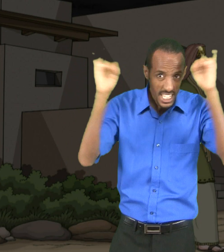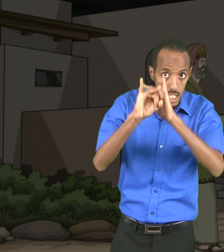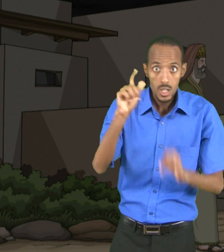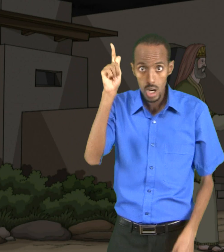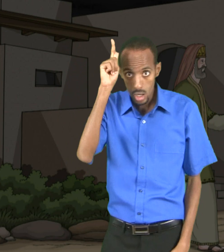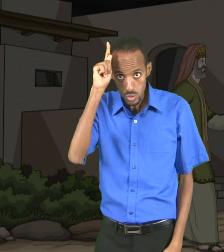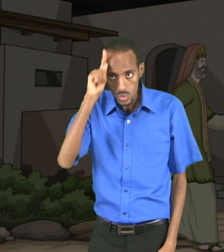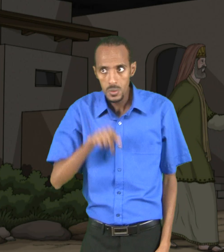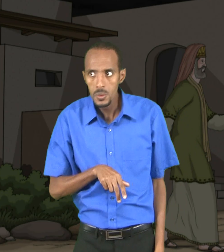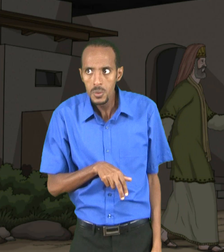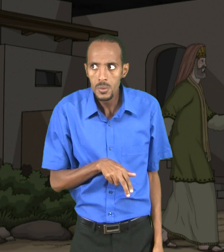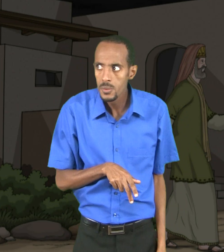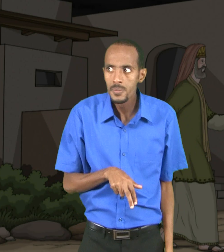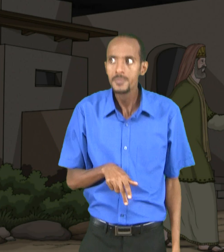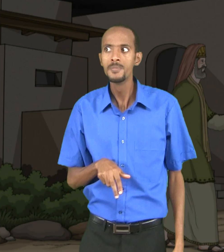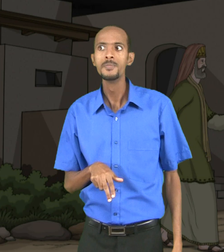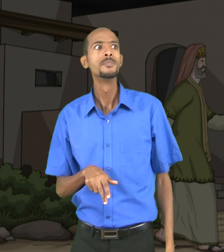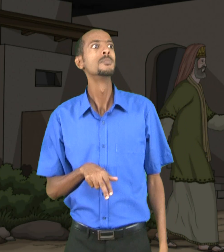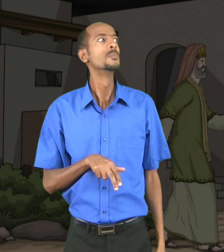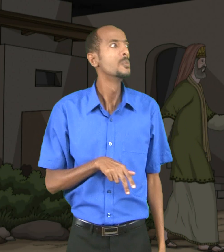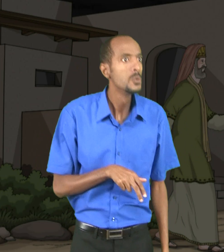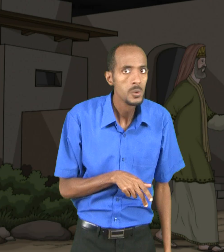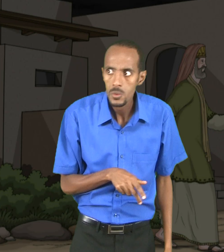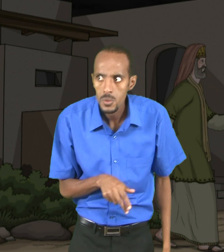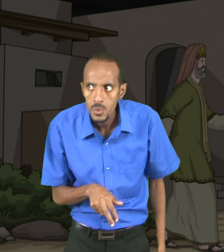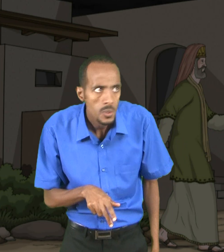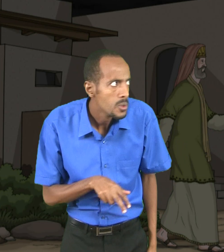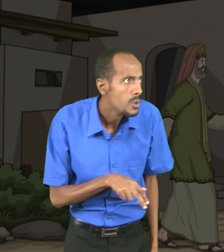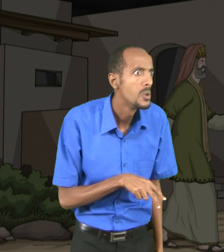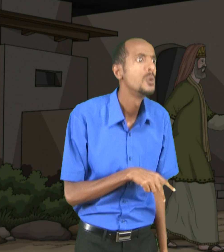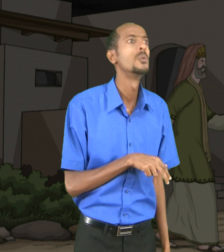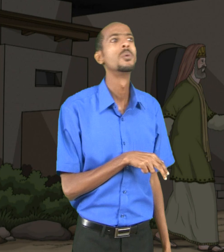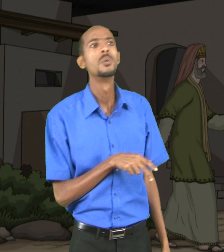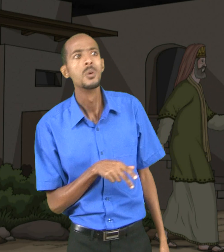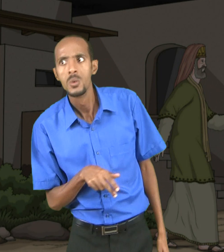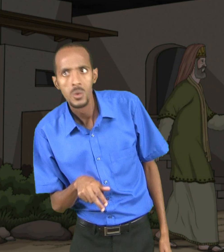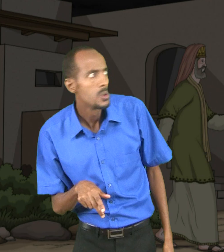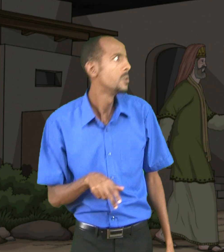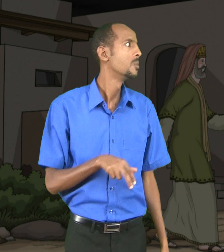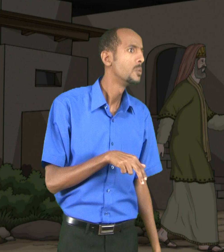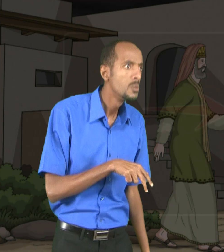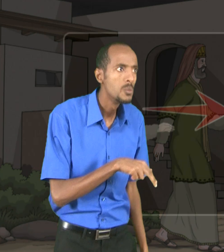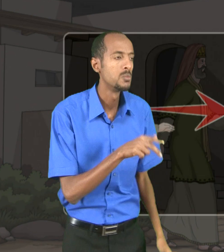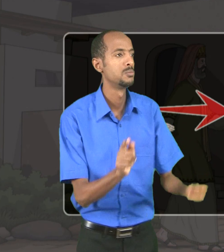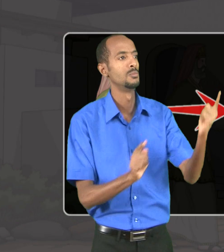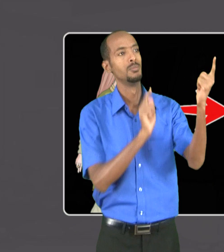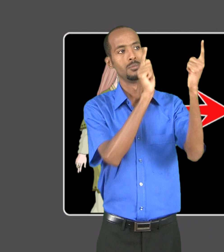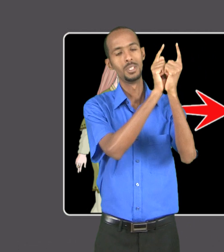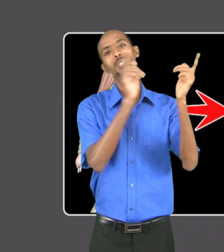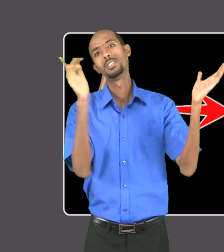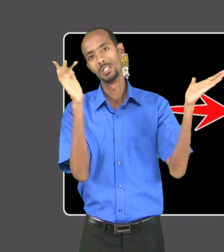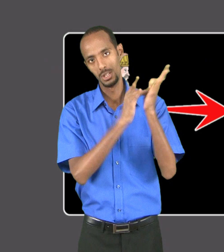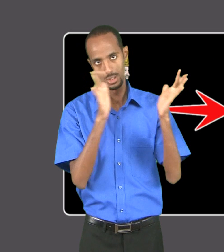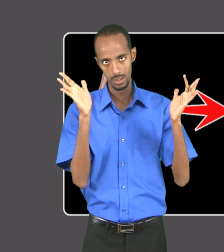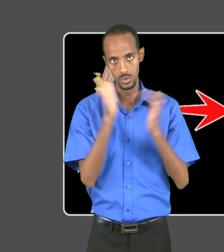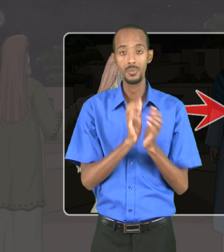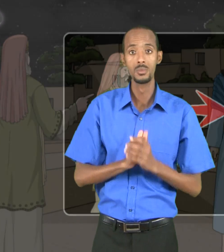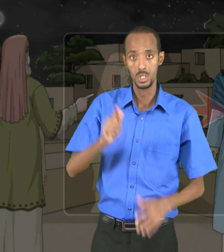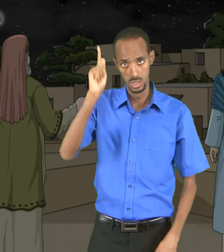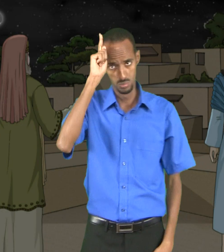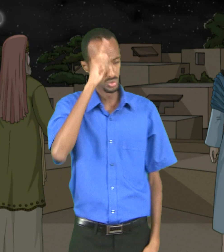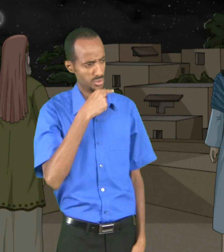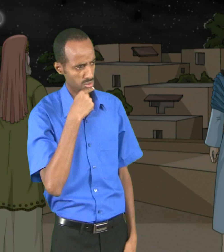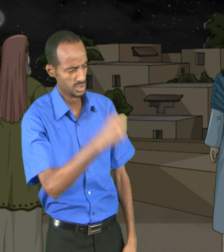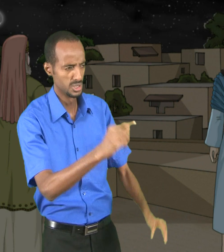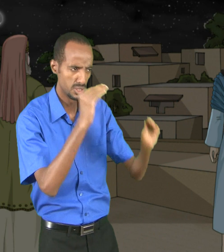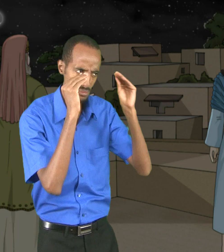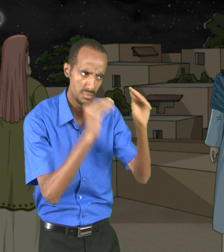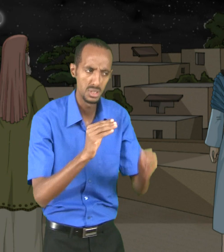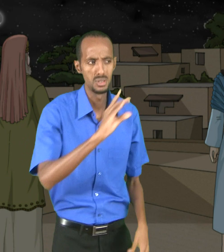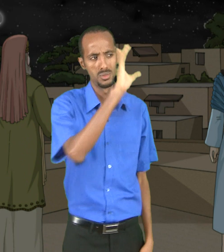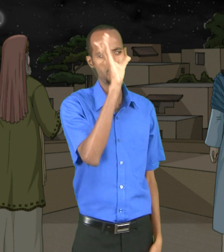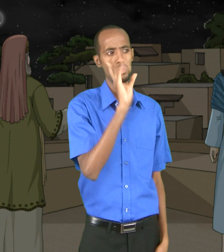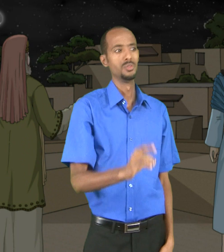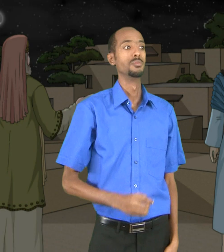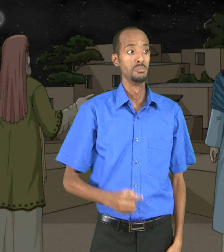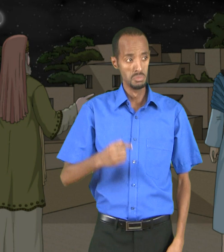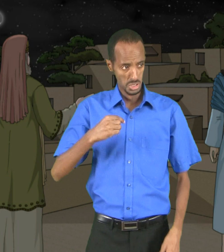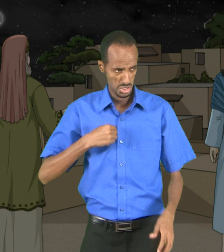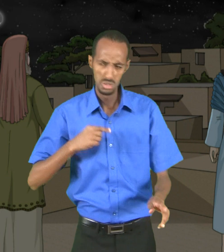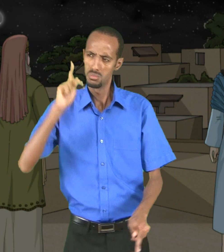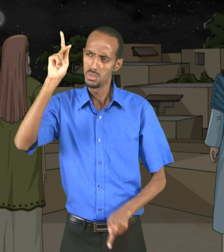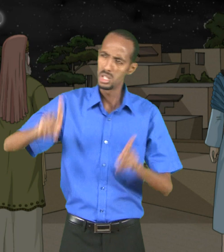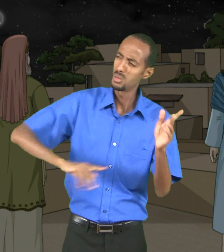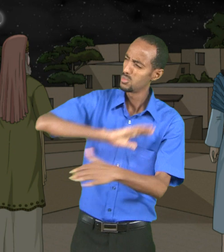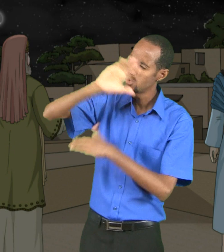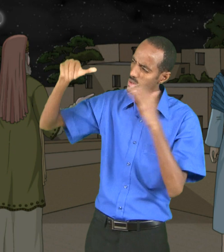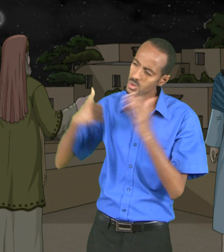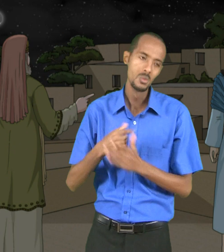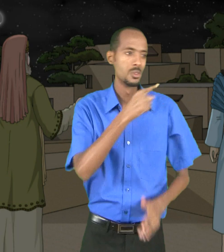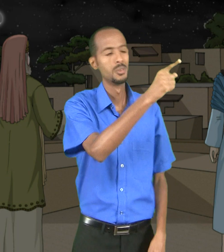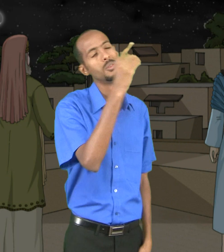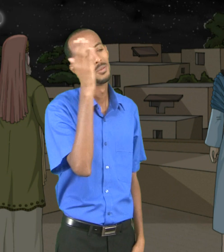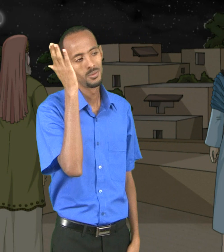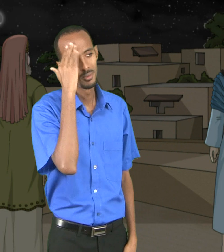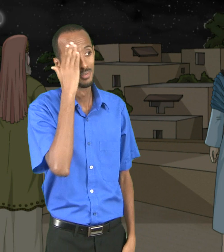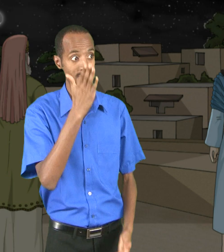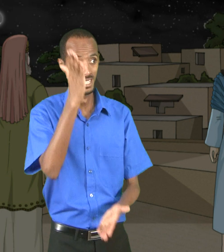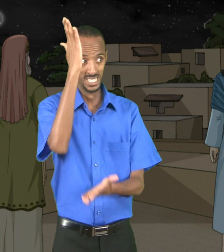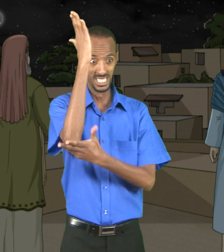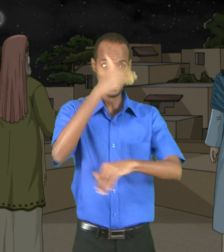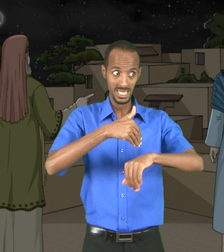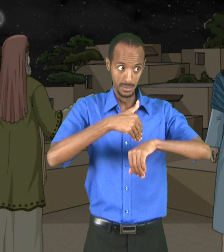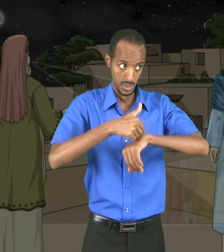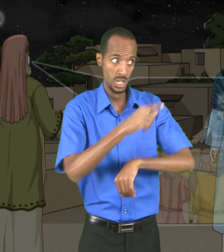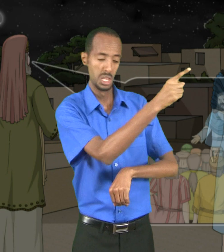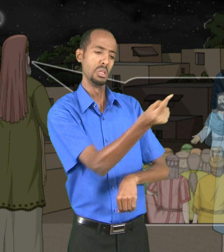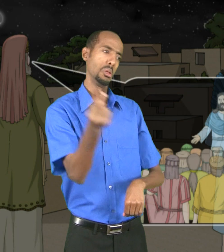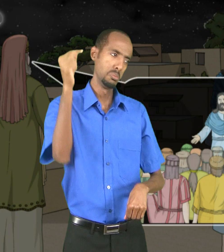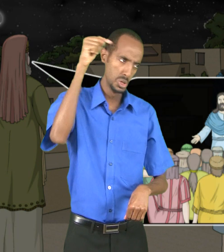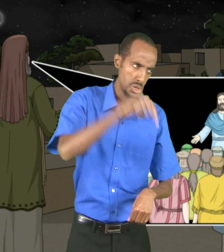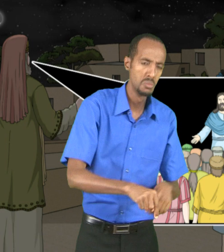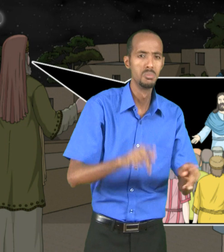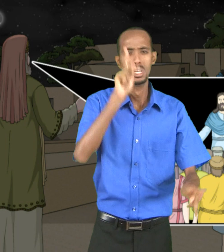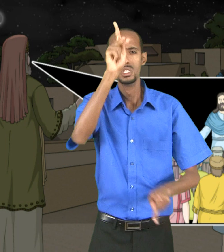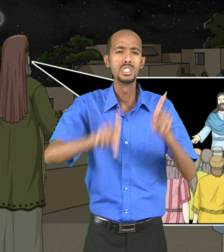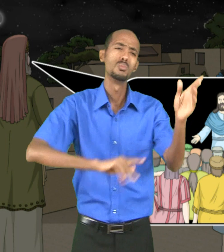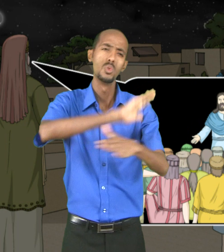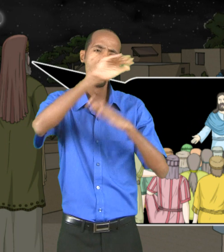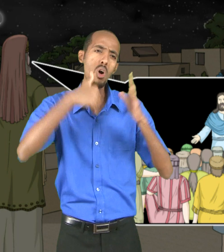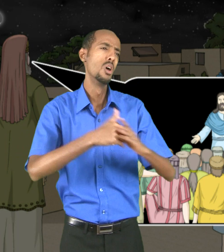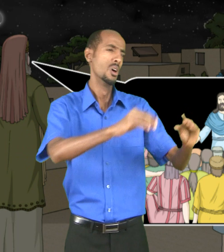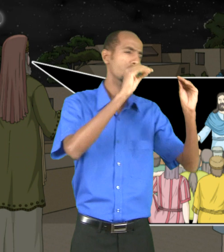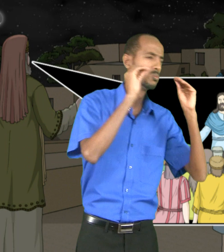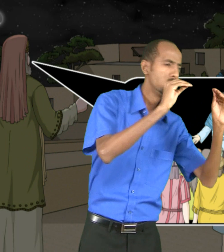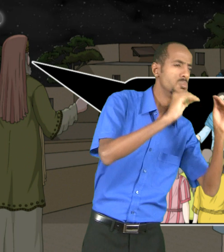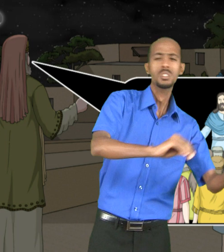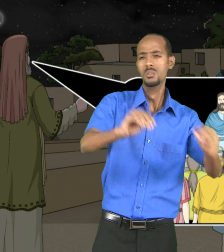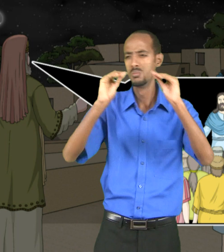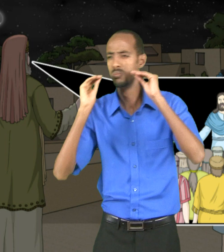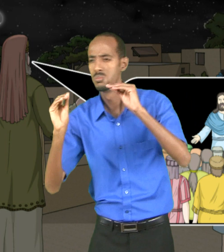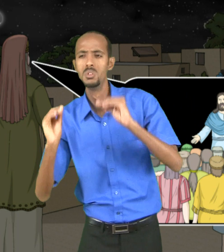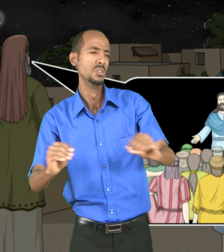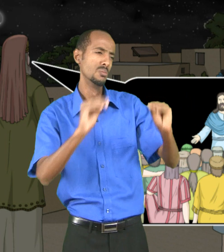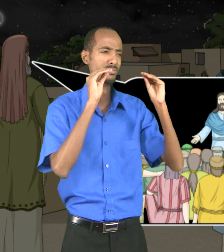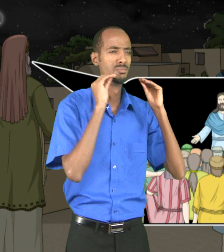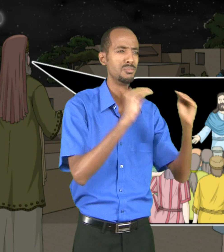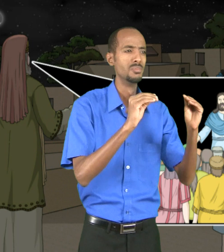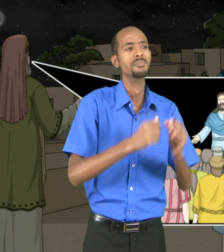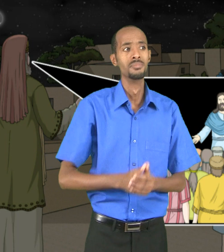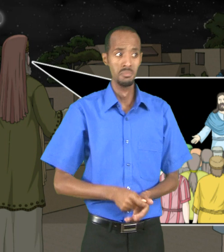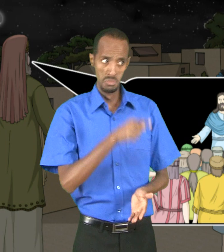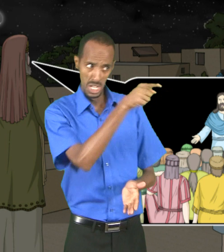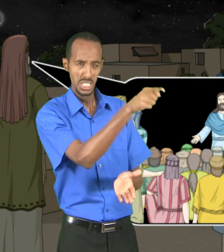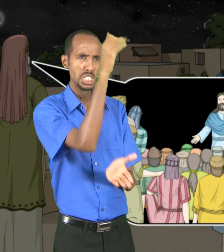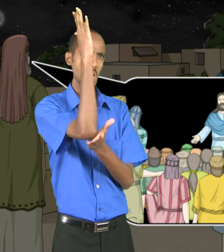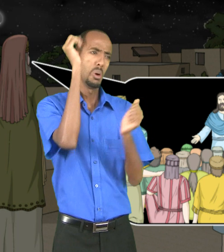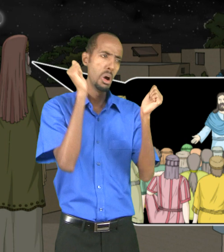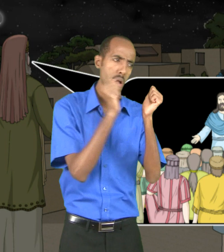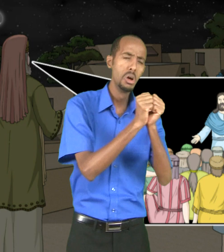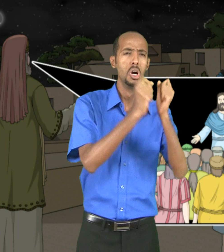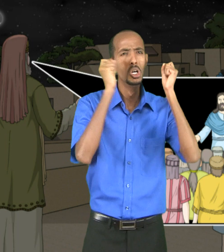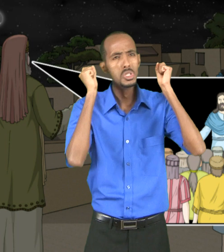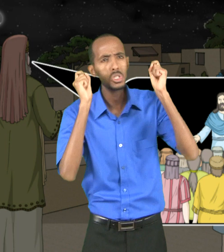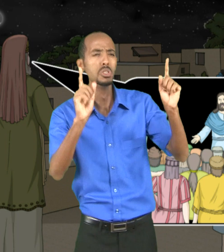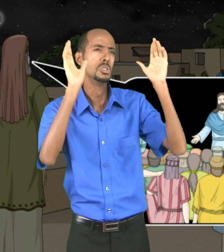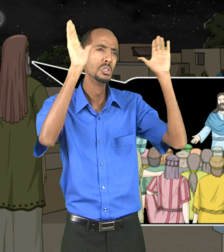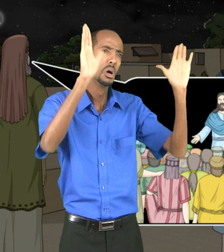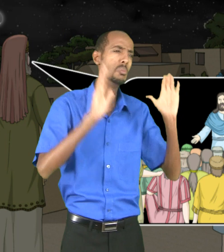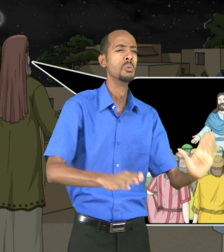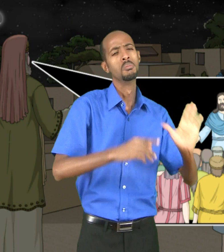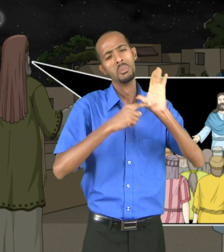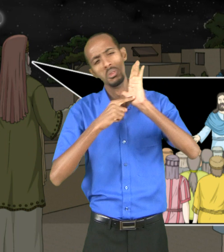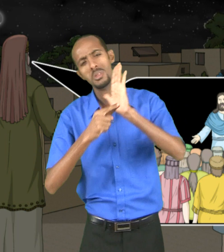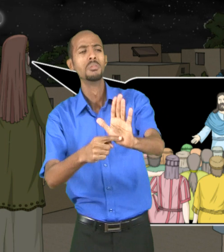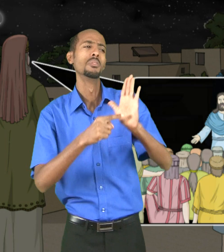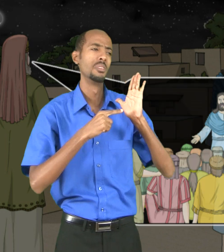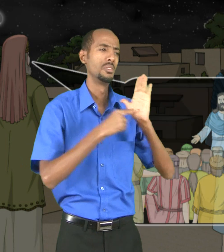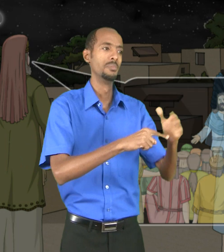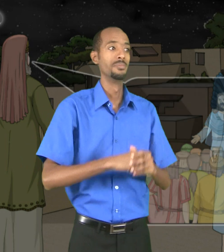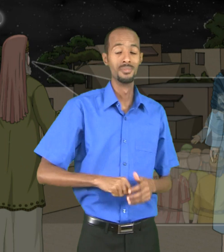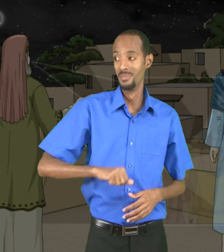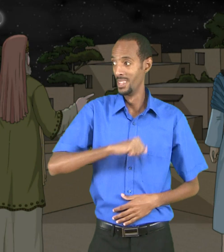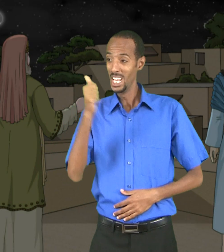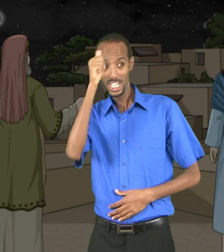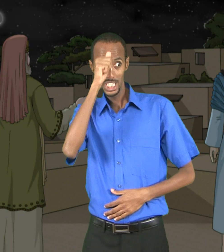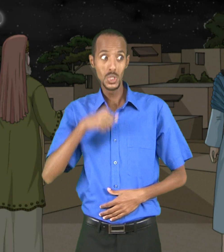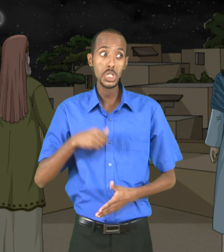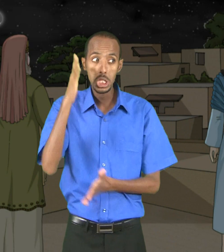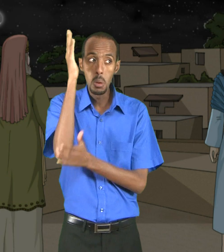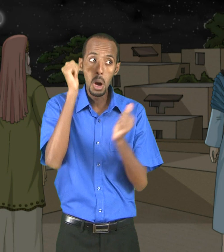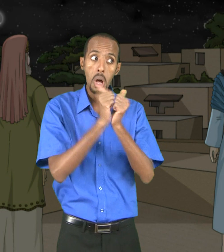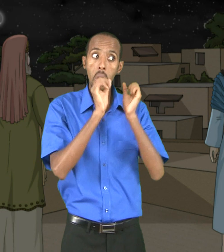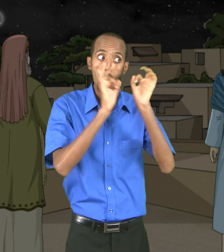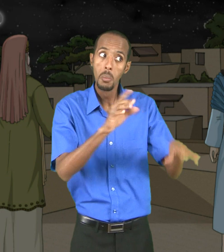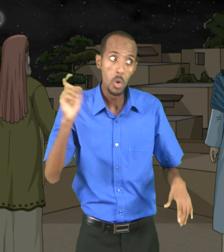He came to Jesus at night and said, “Rabbi, we know that You are a teacher who has come from God.